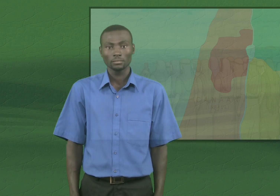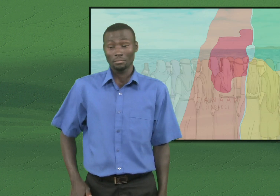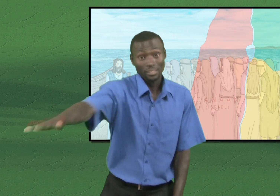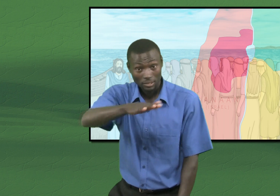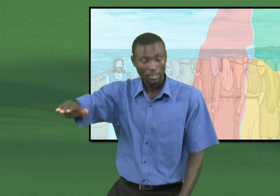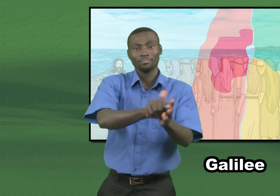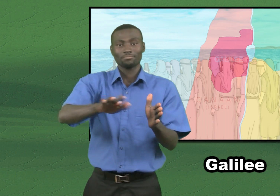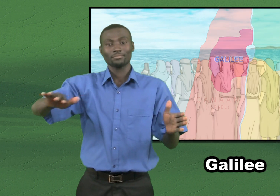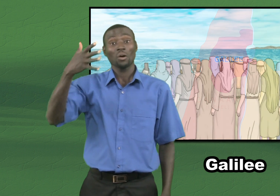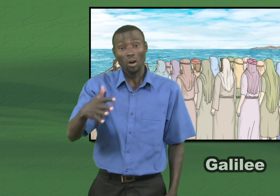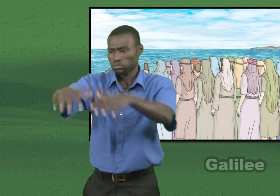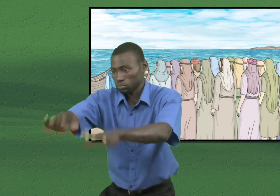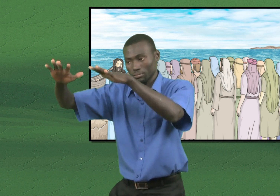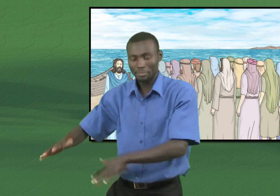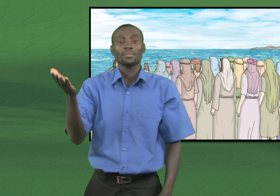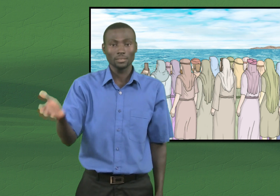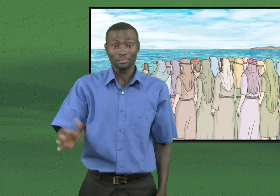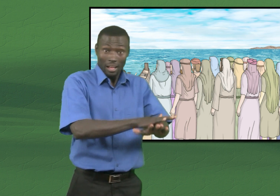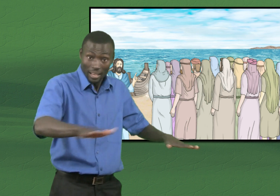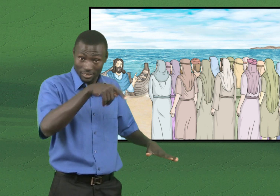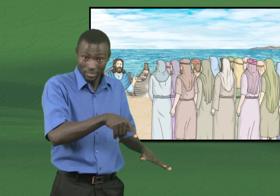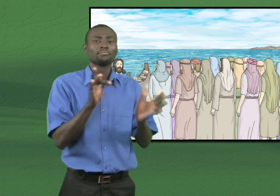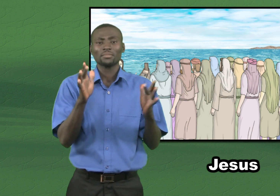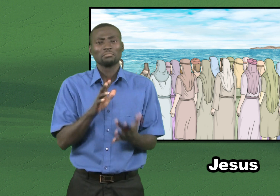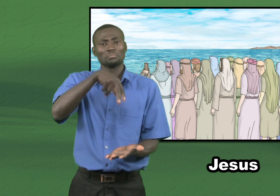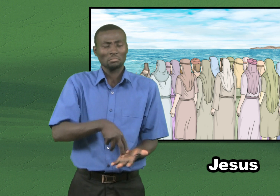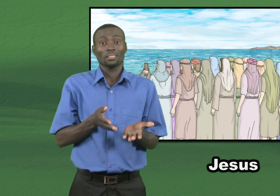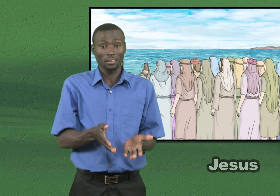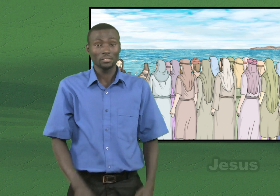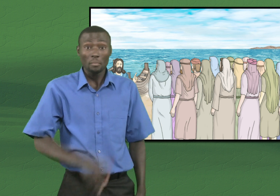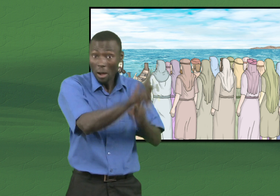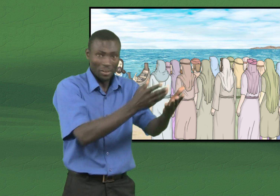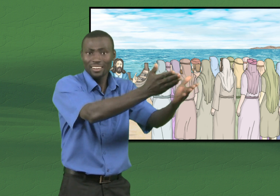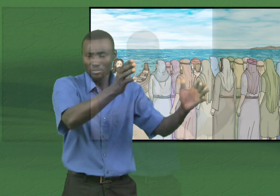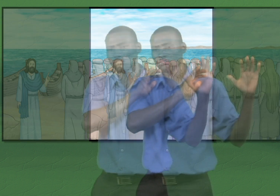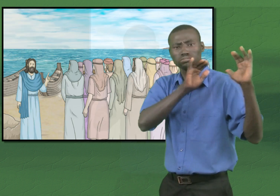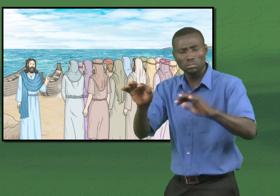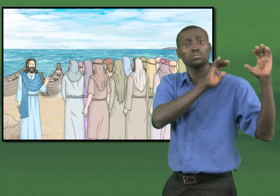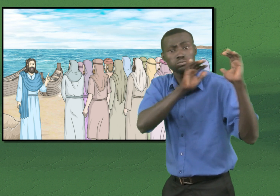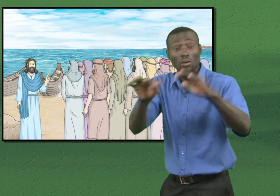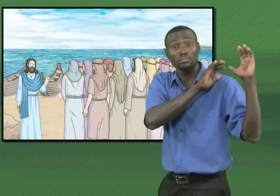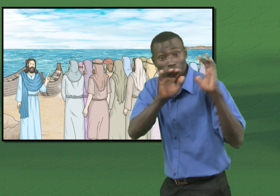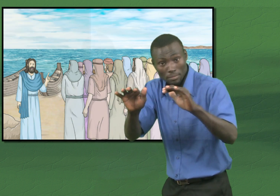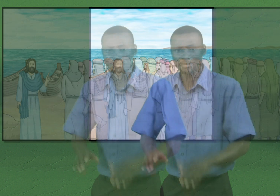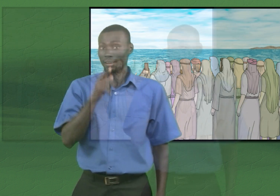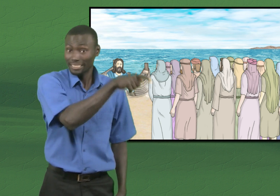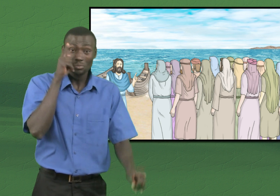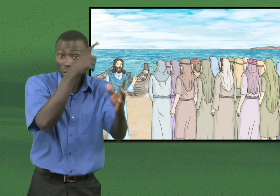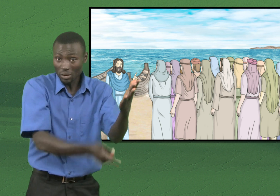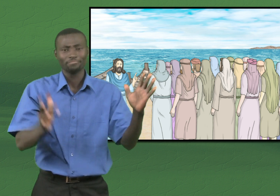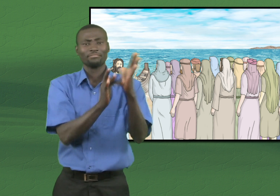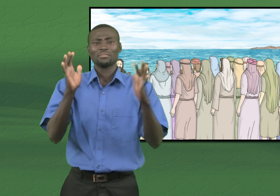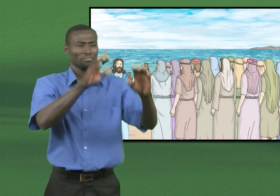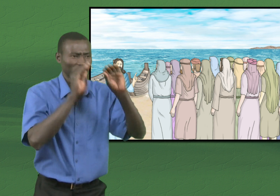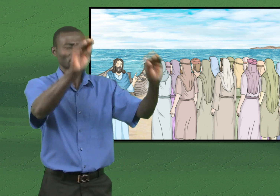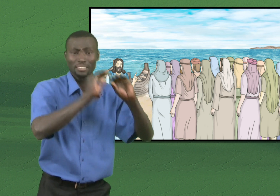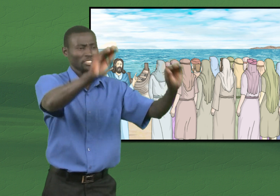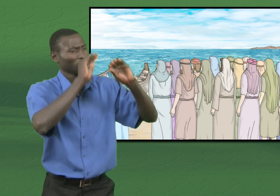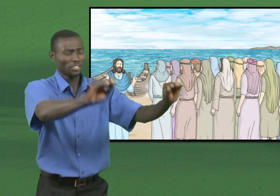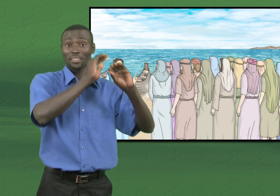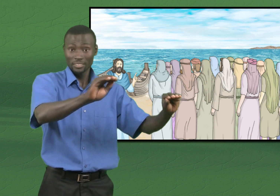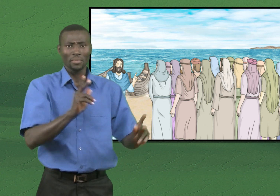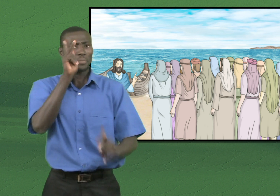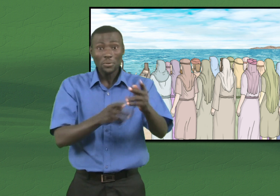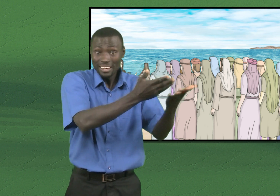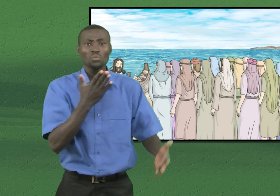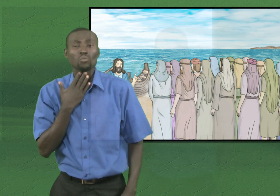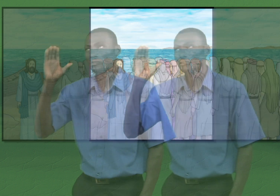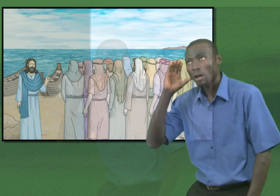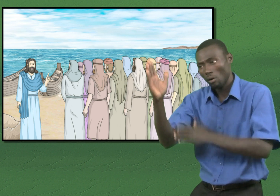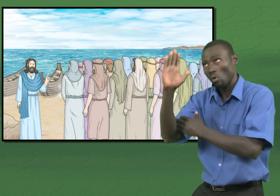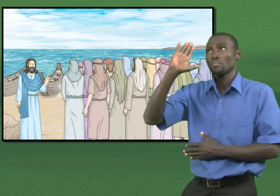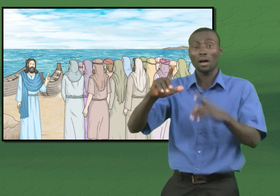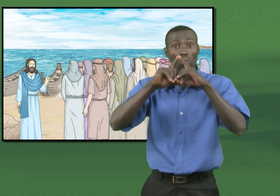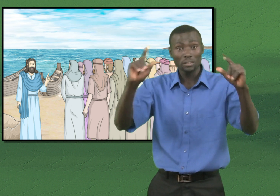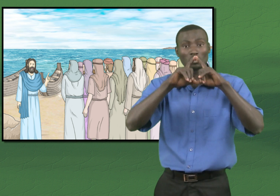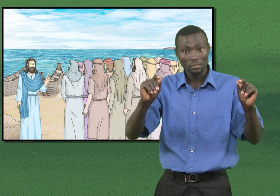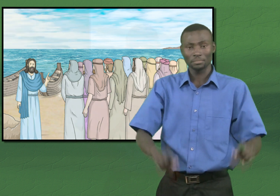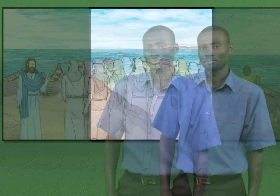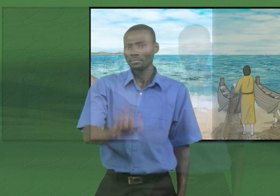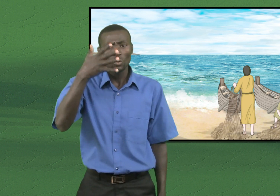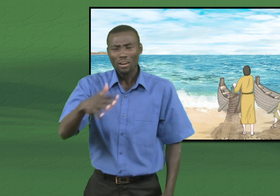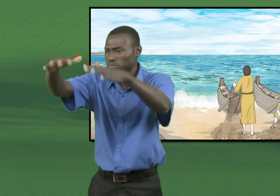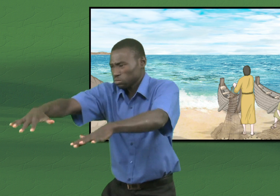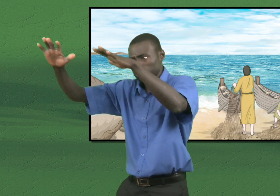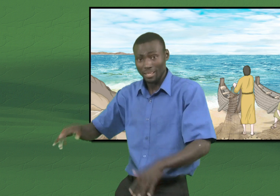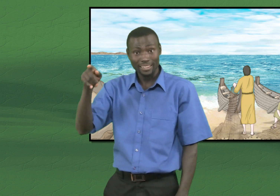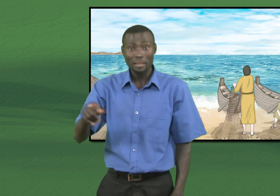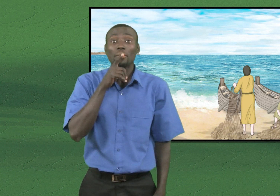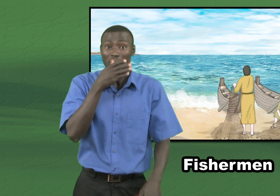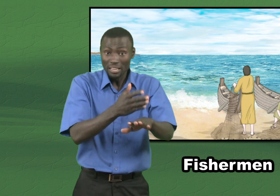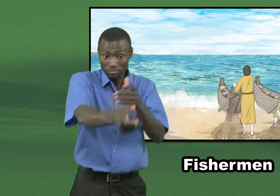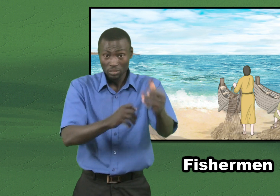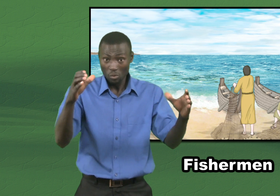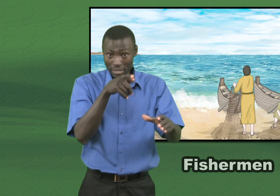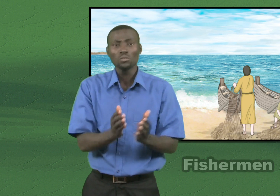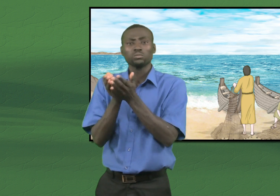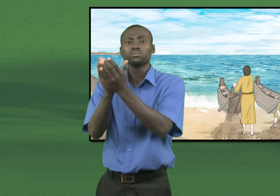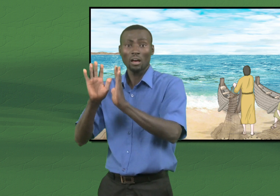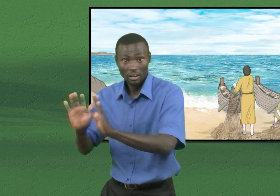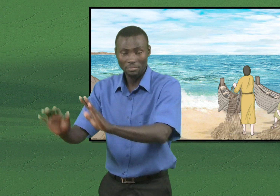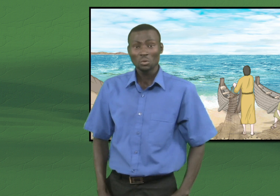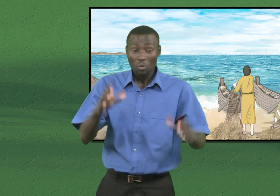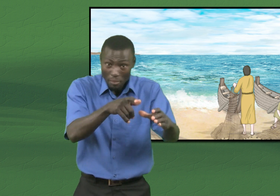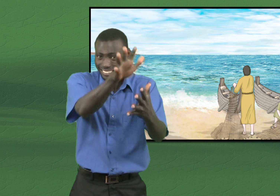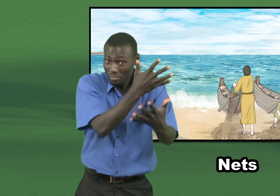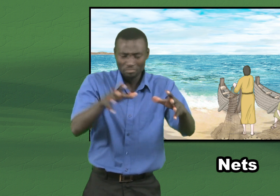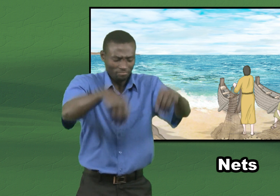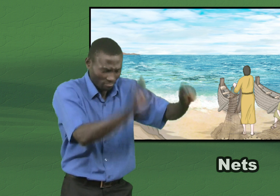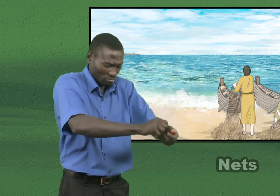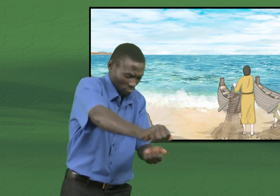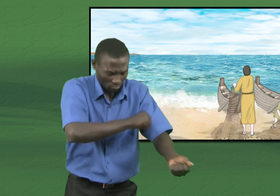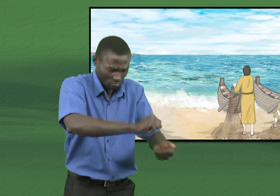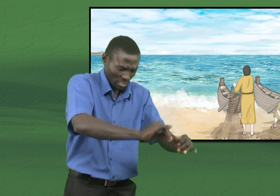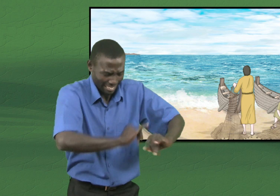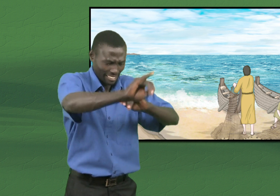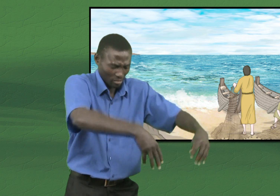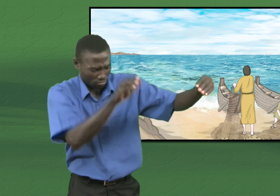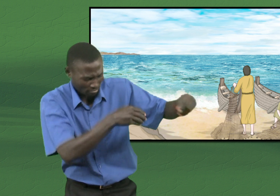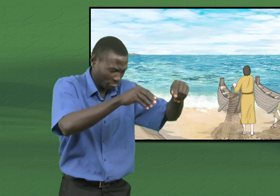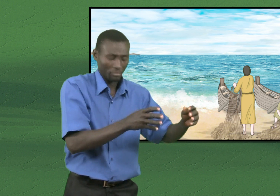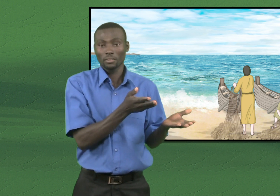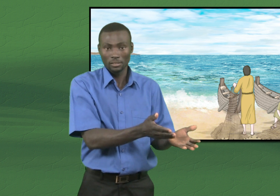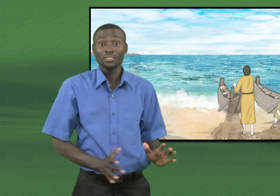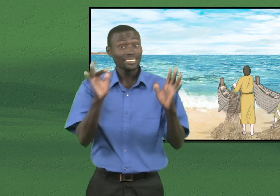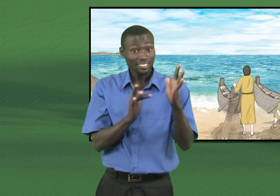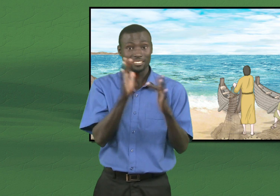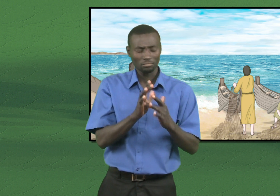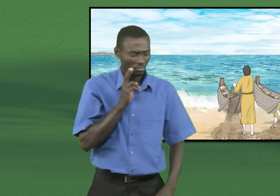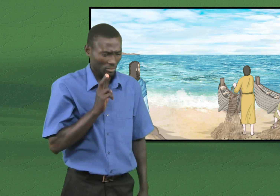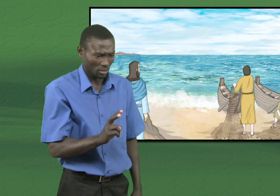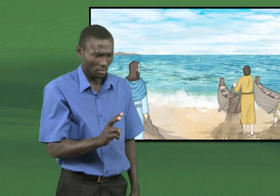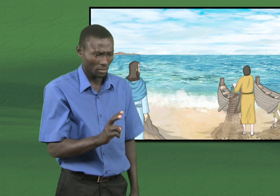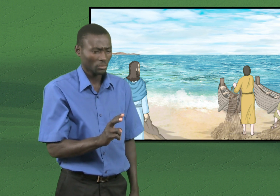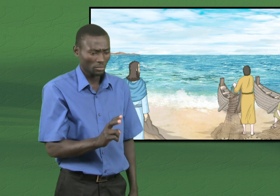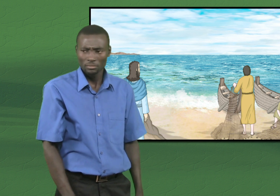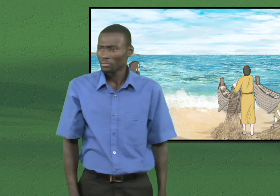On one occasion, while Jesus was standing by the Lake of Gennesaret with the crowd pressing in on Him to hear the word of God, He saw two boats at the edge of the lake.